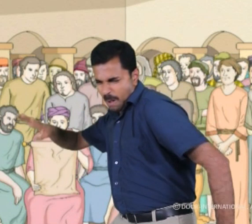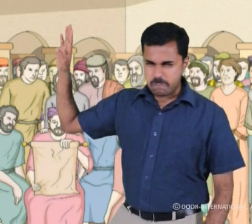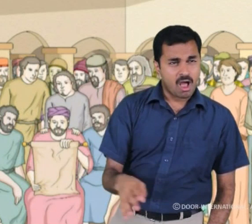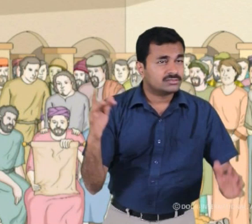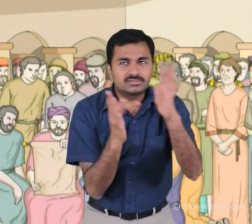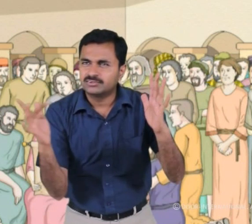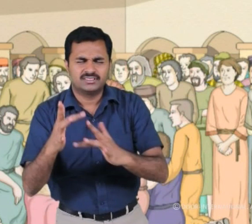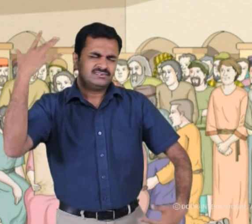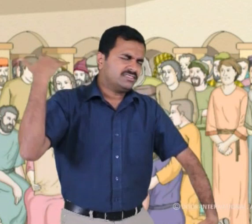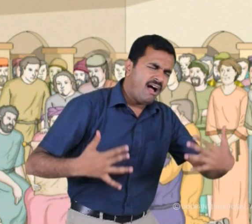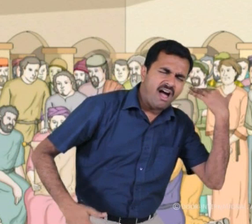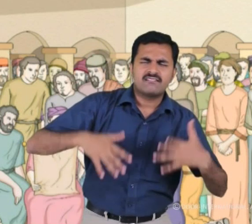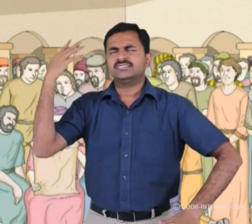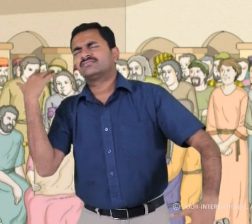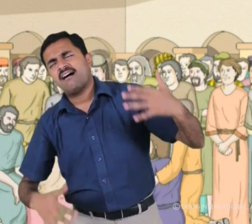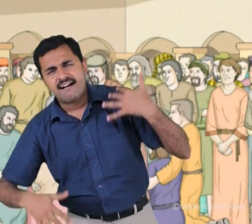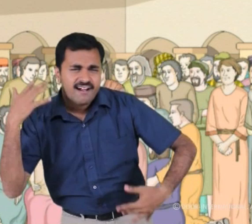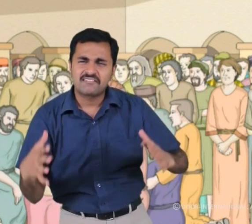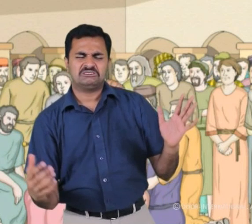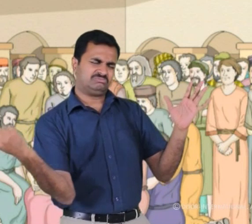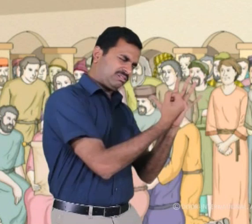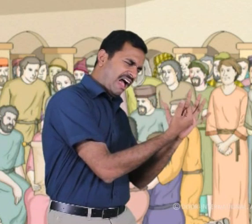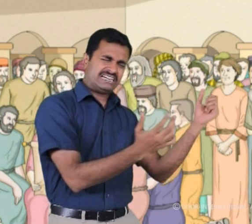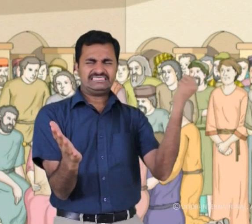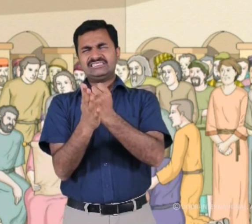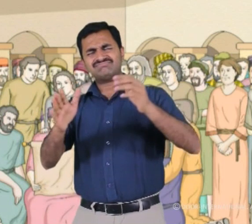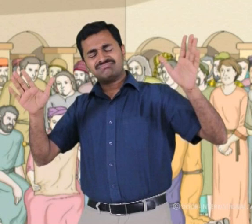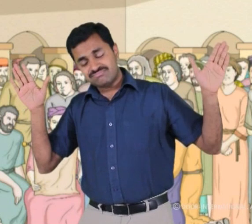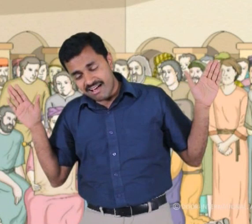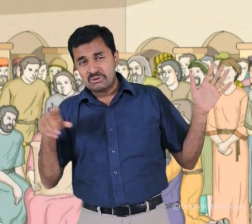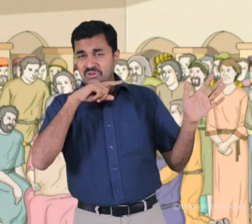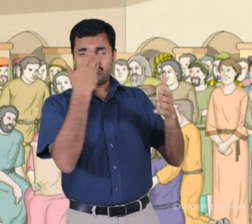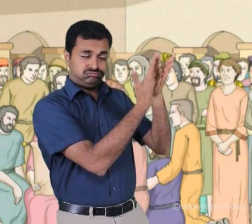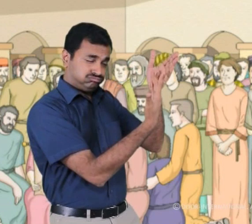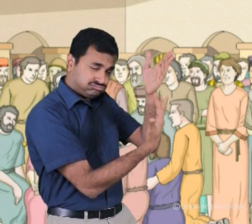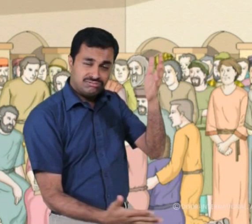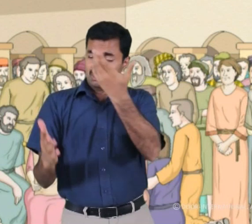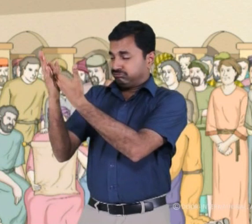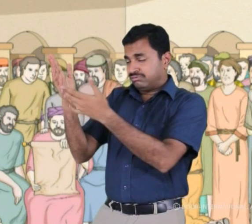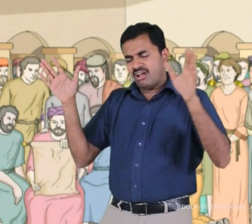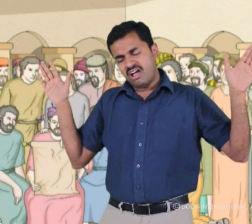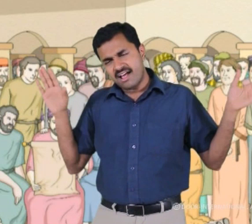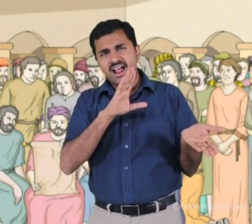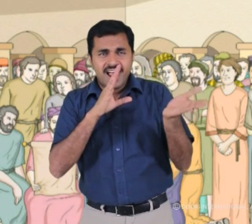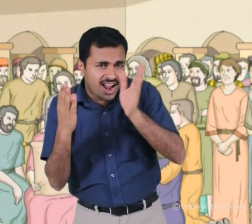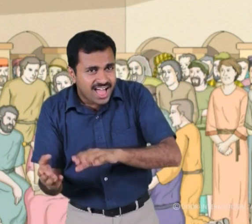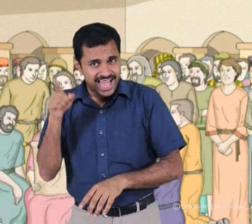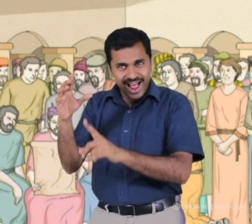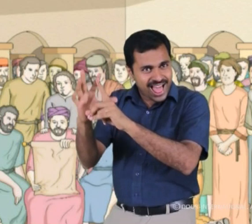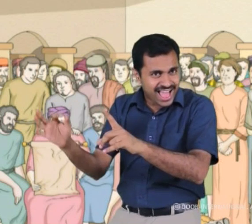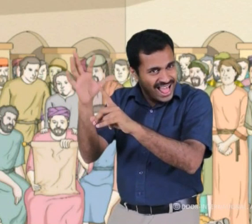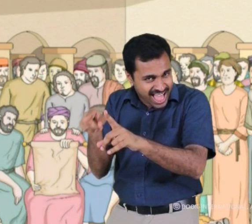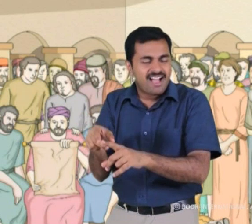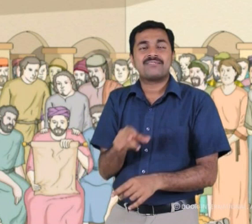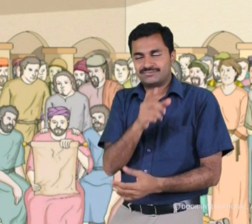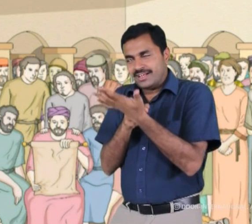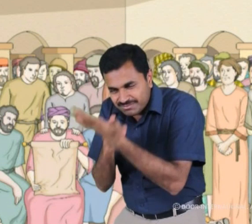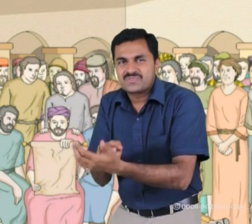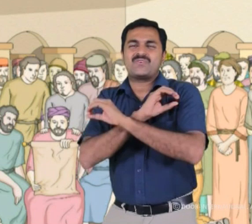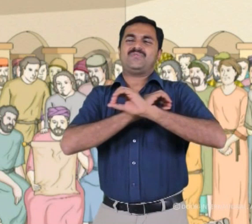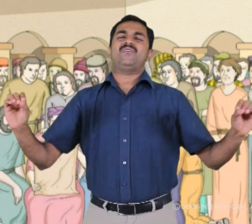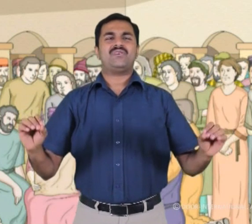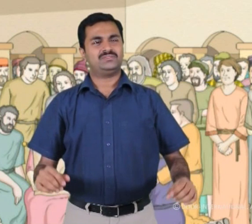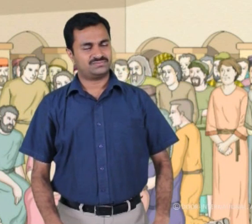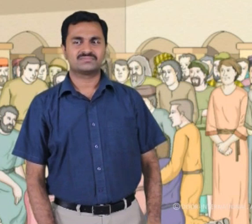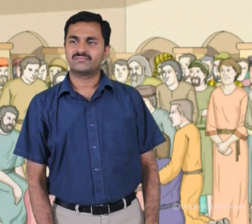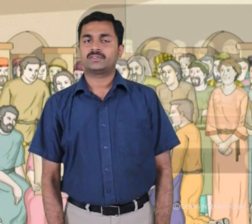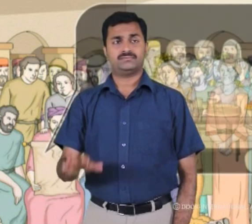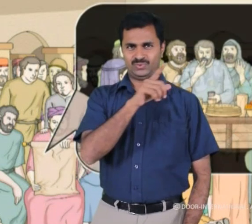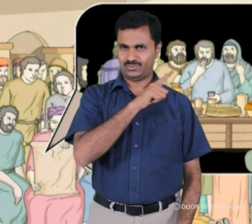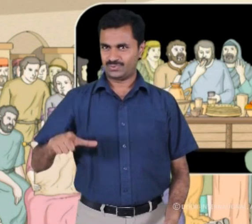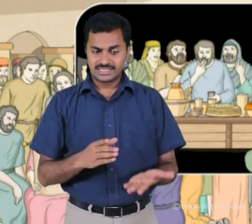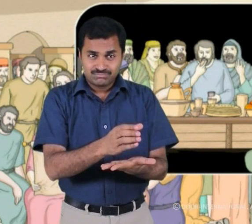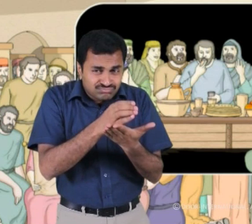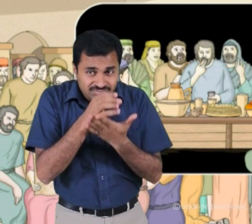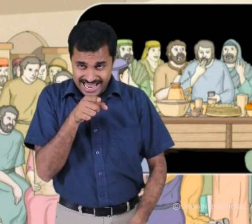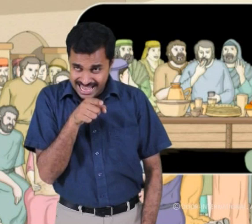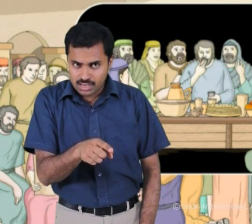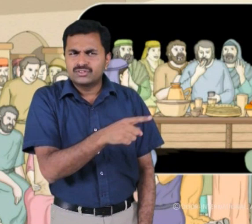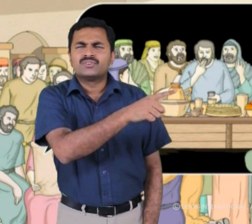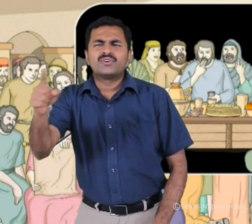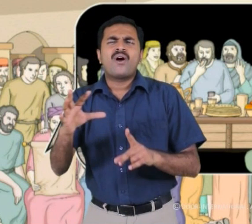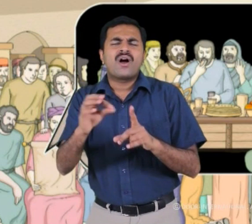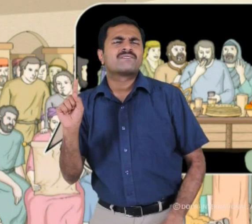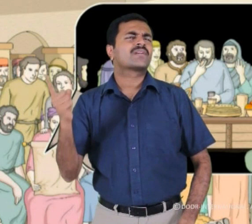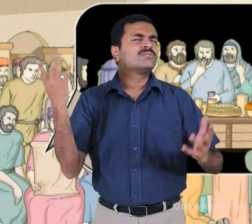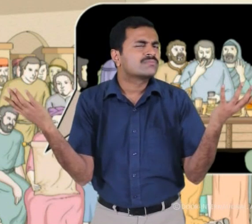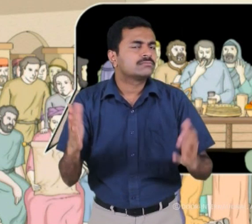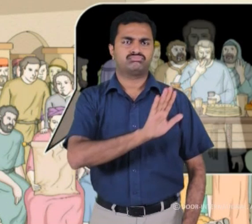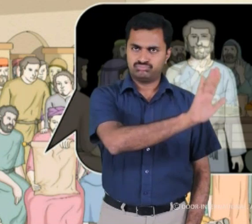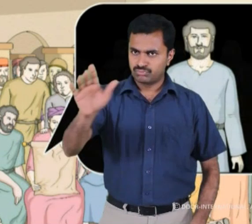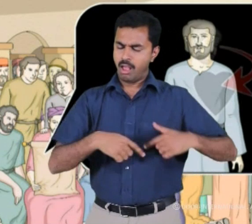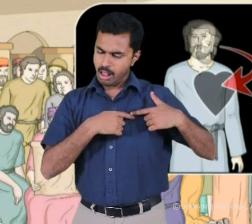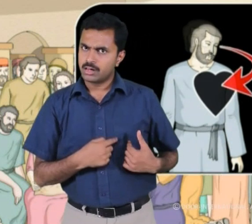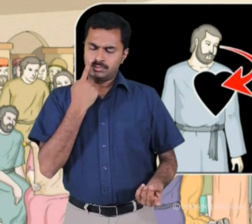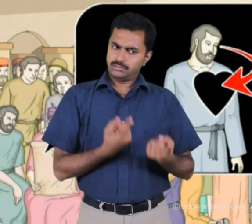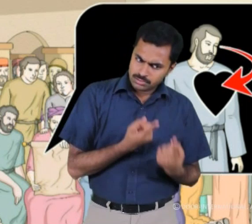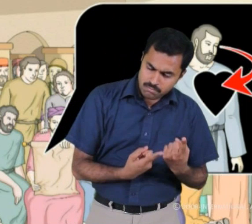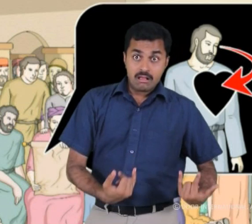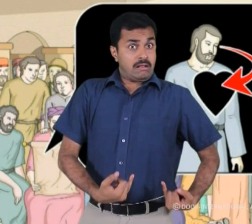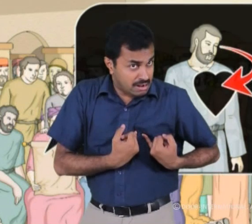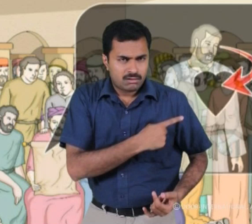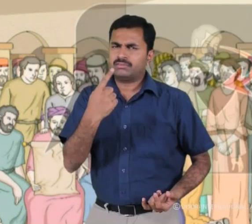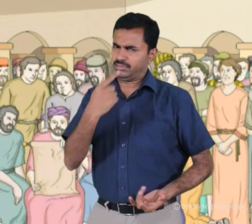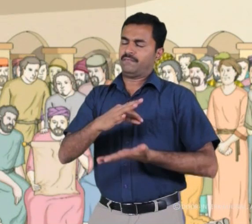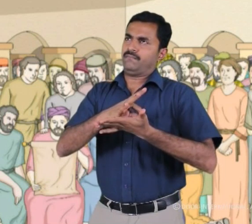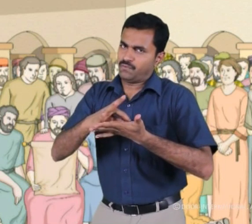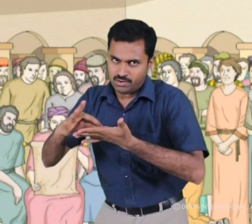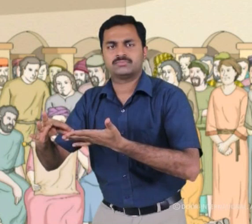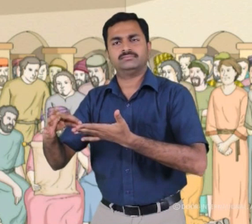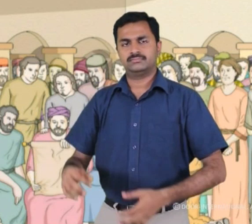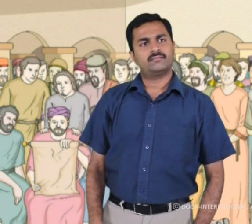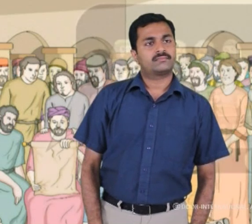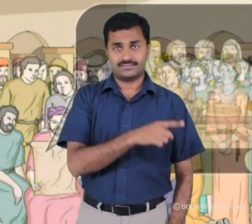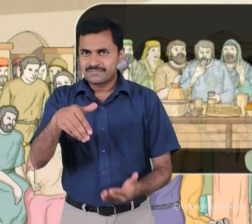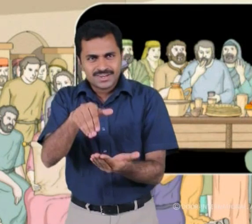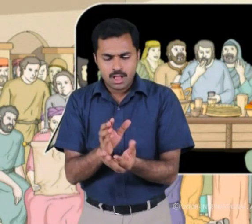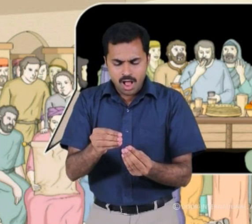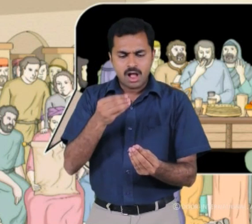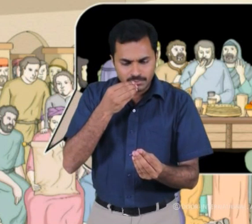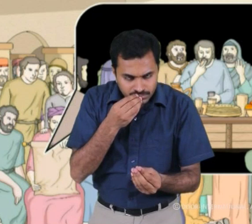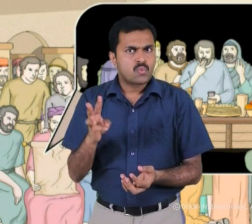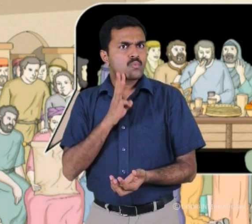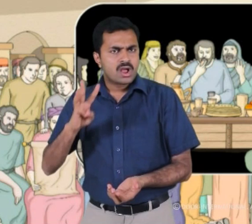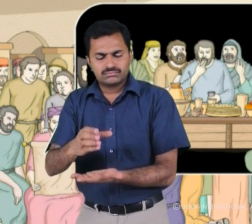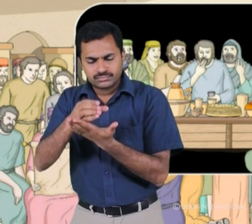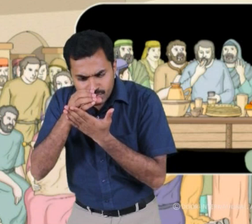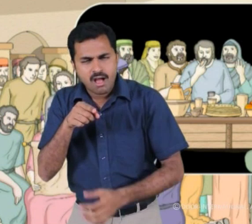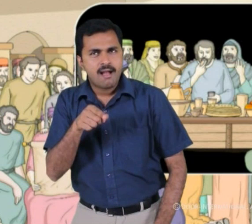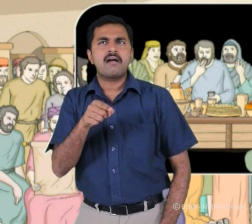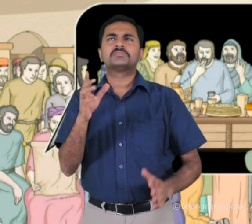That is why many among you are weak and sick, and a number of you have fallen asleep.